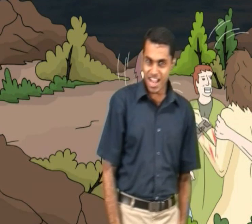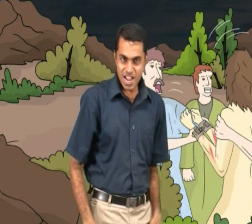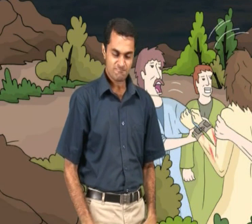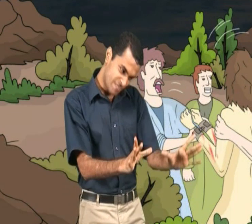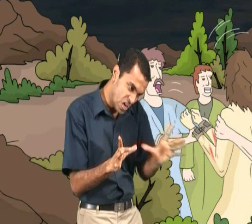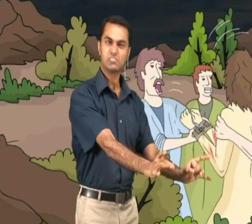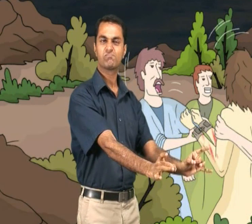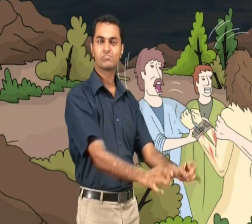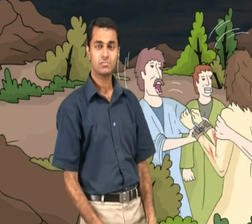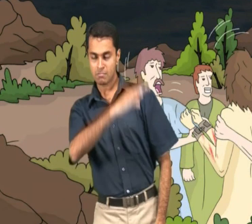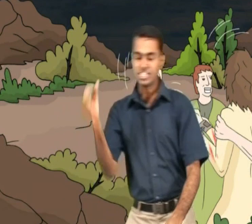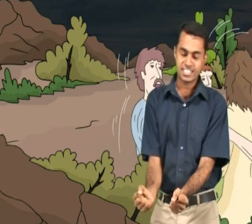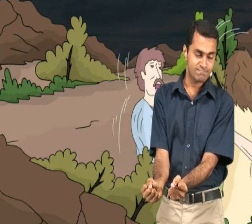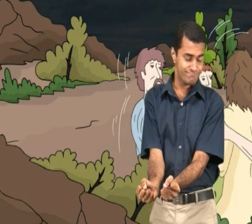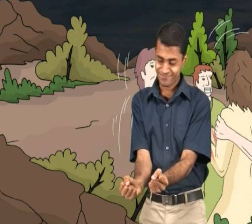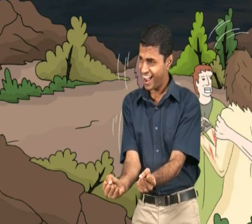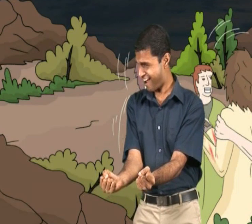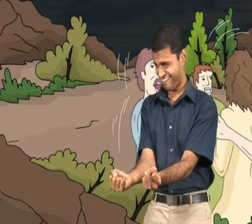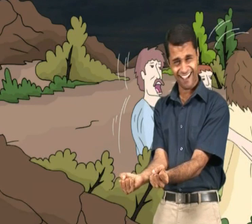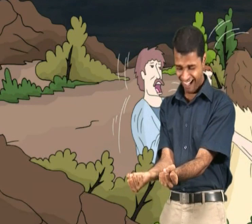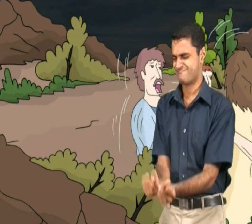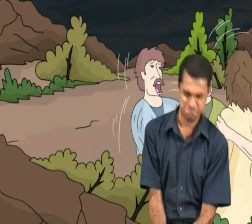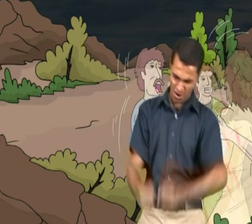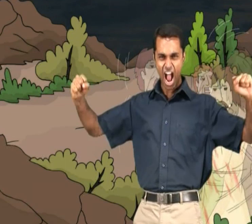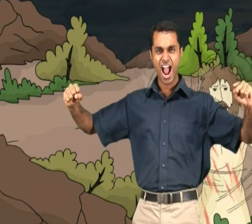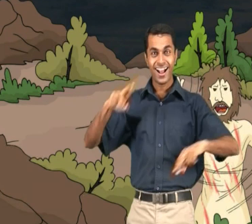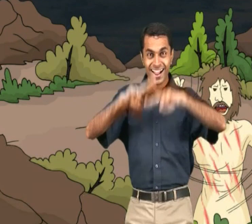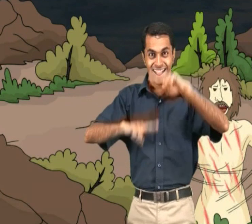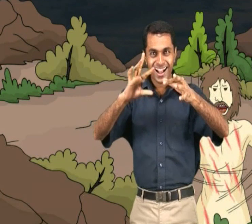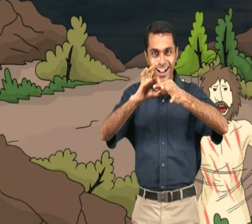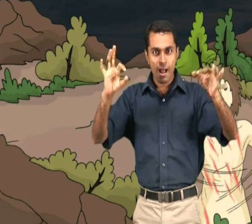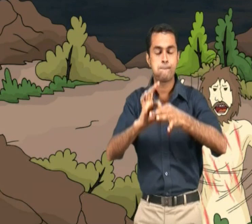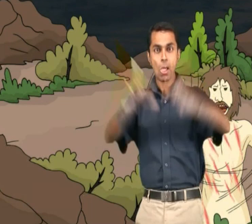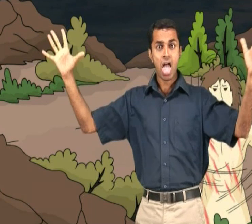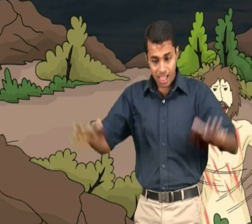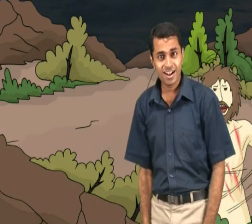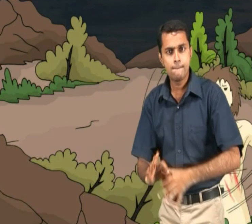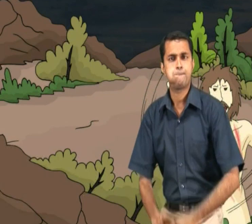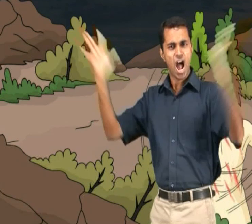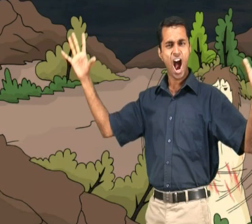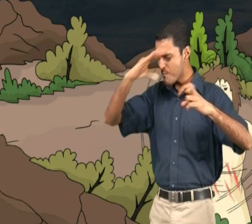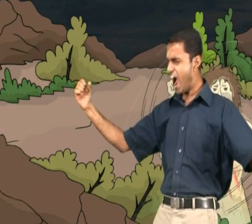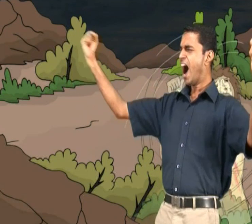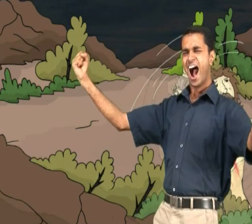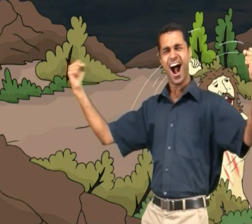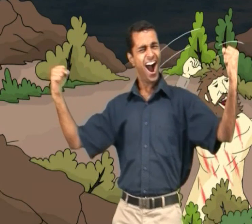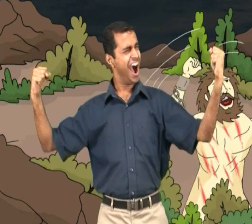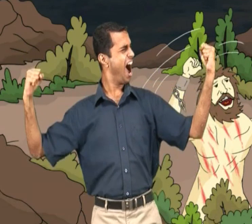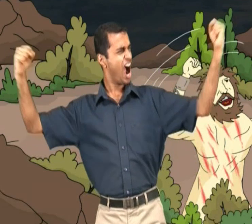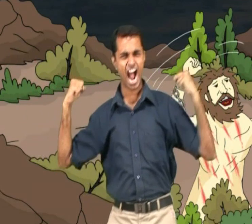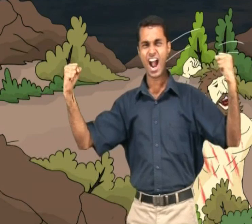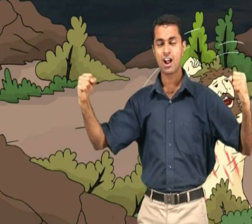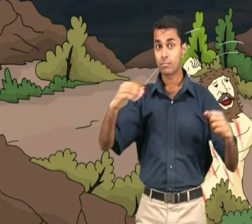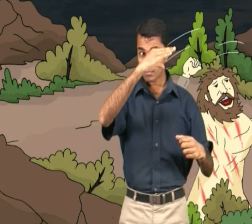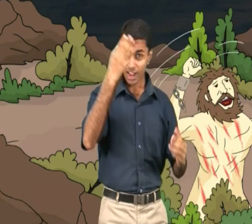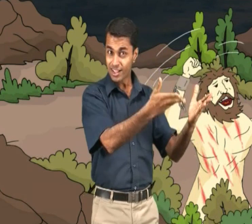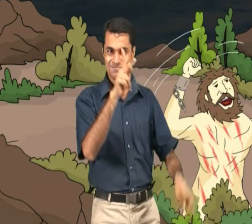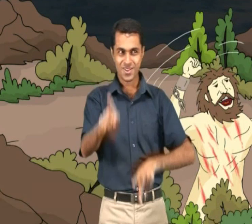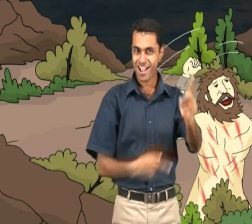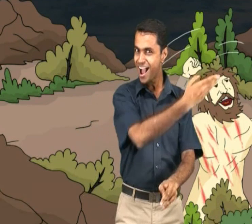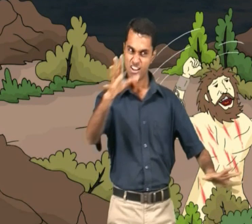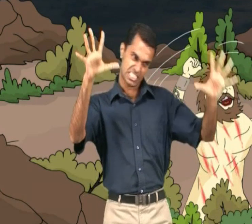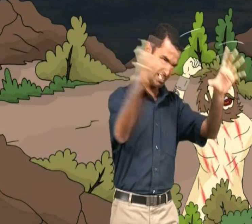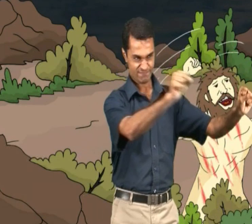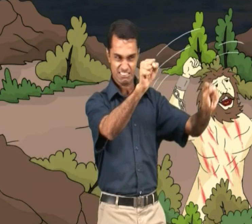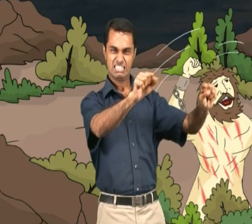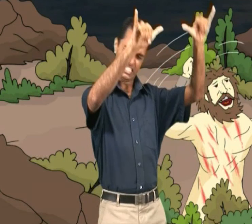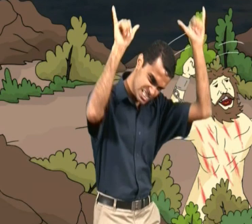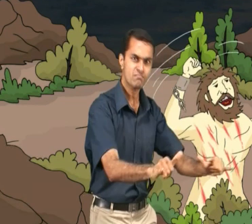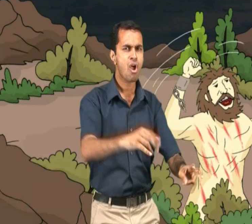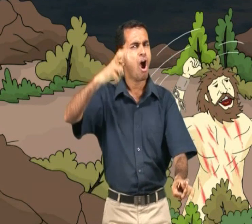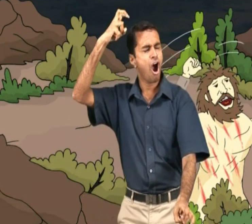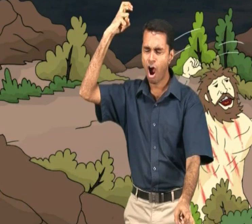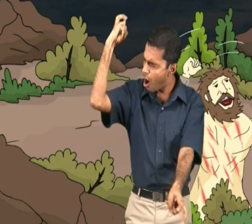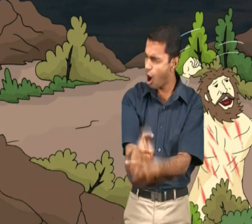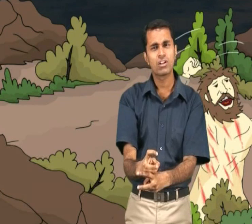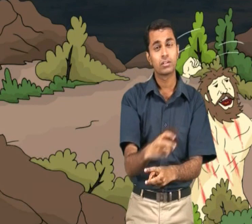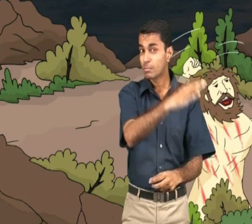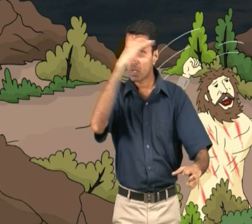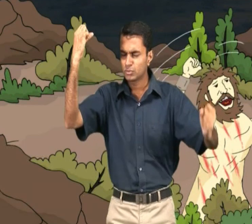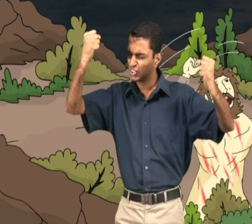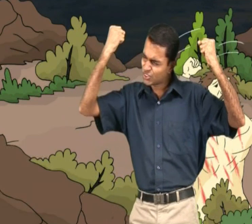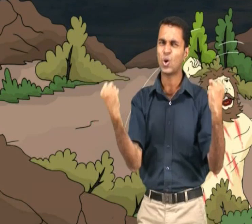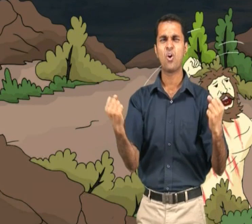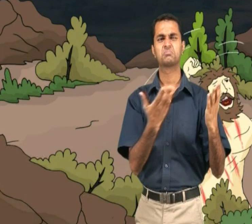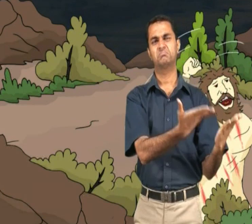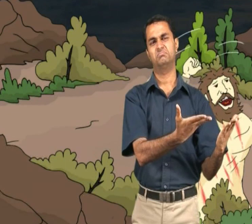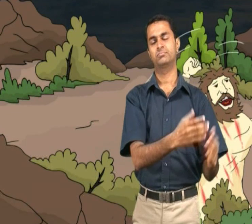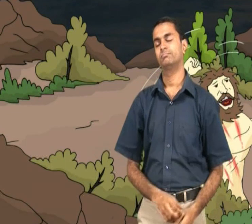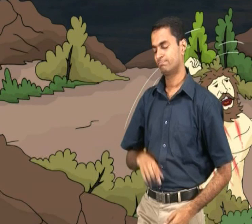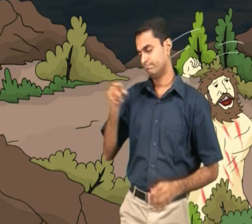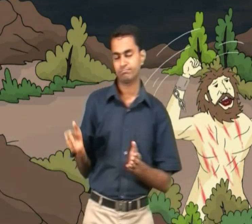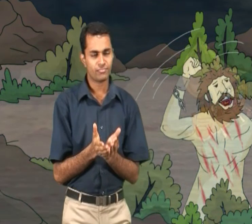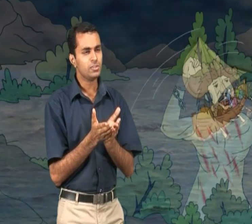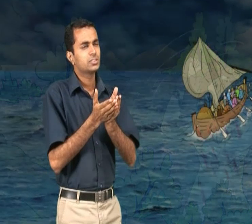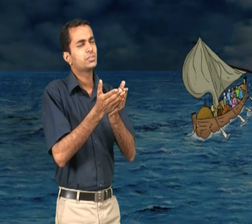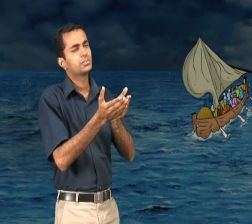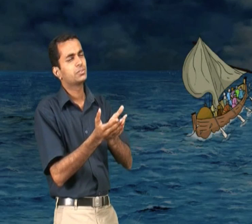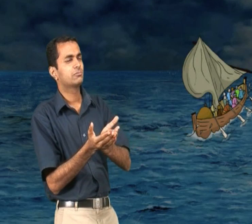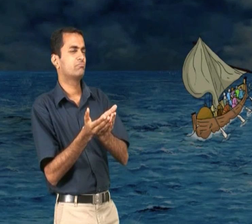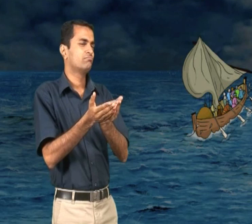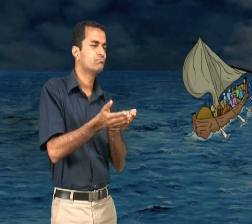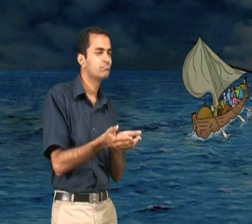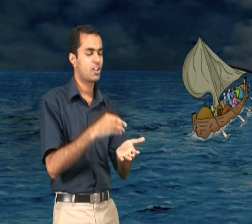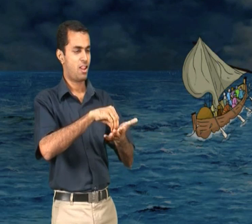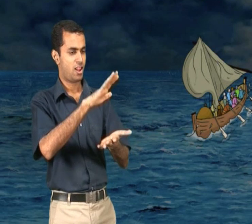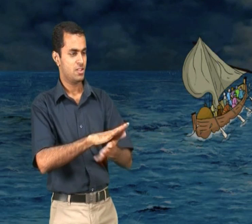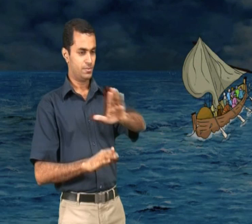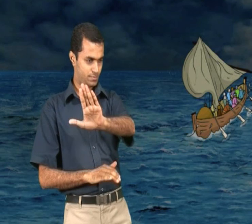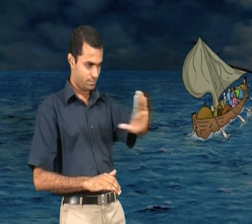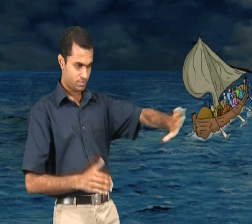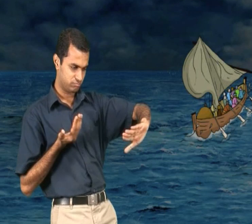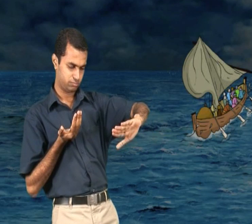Now there was no one with the strength to subdue him.